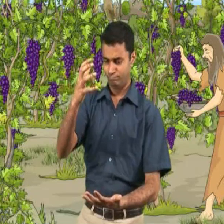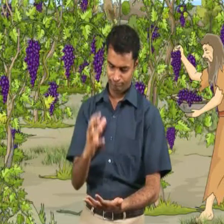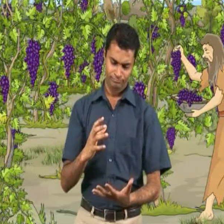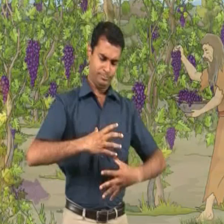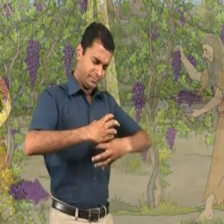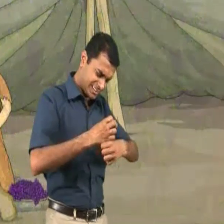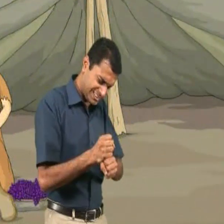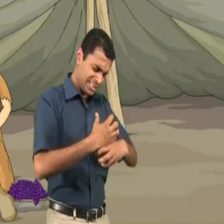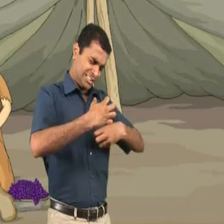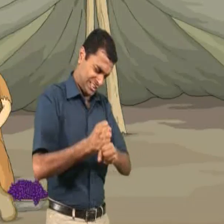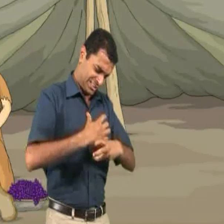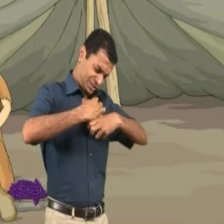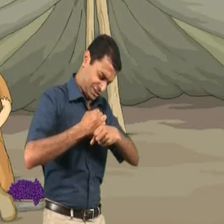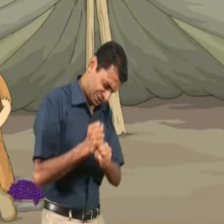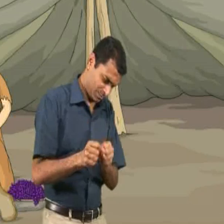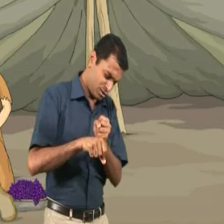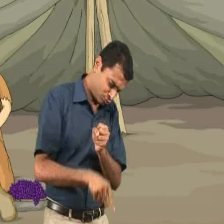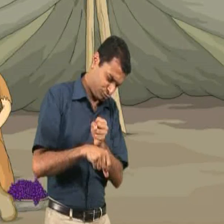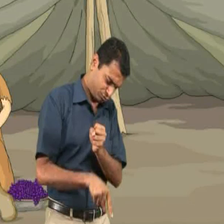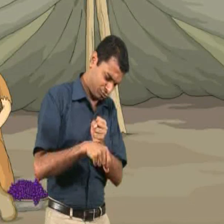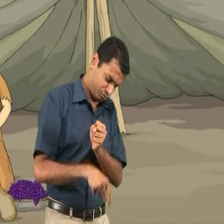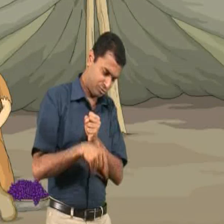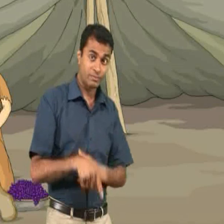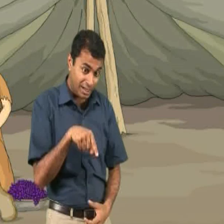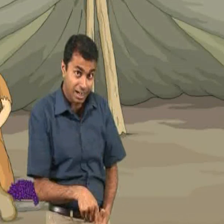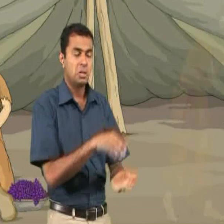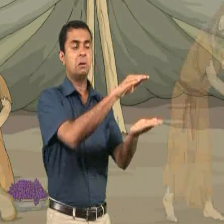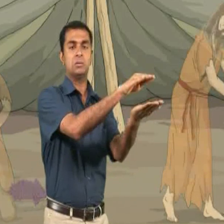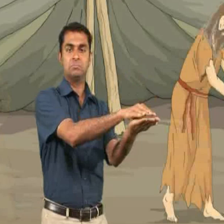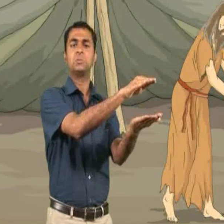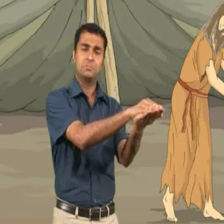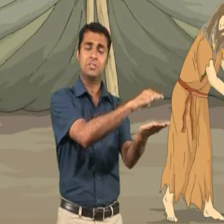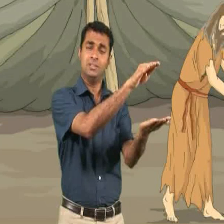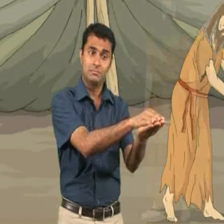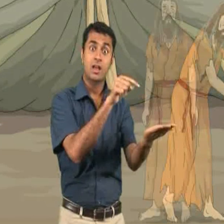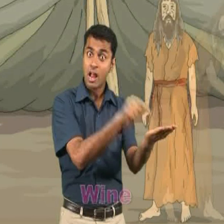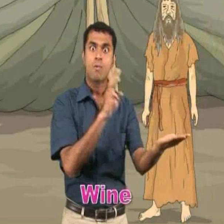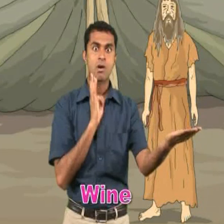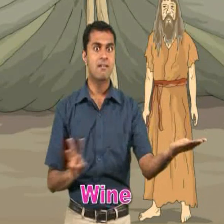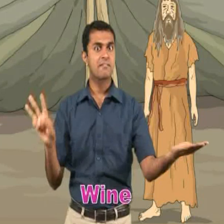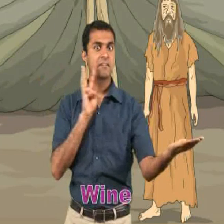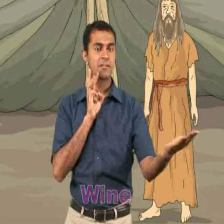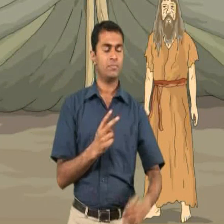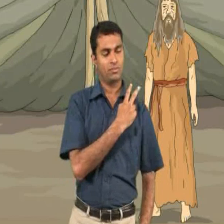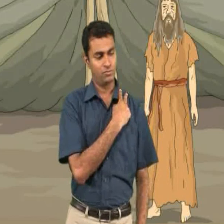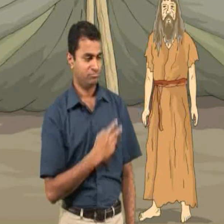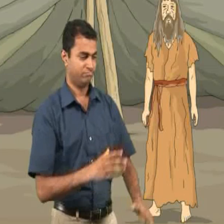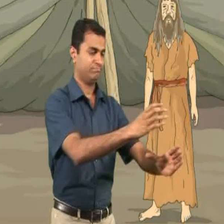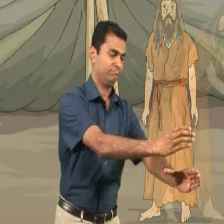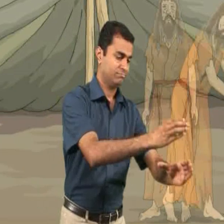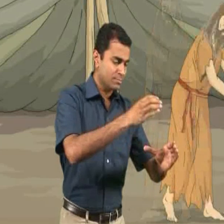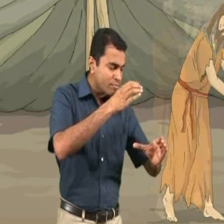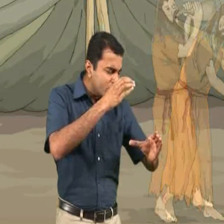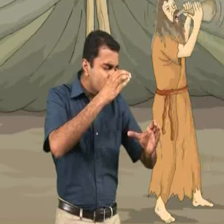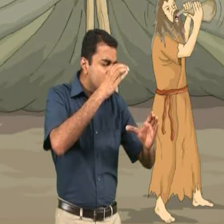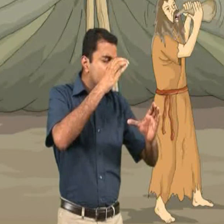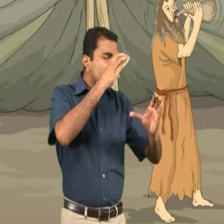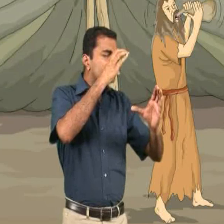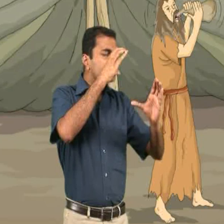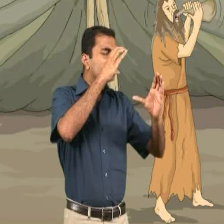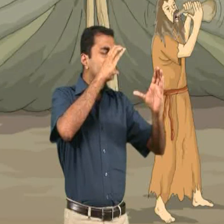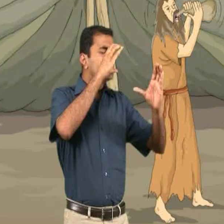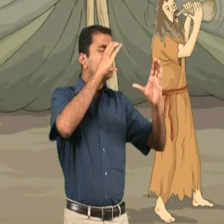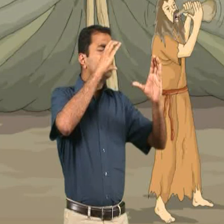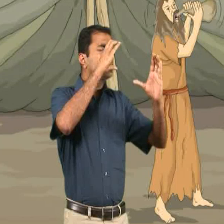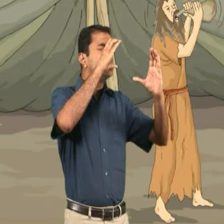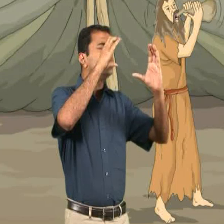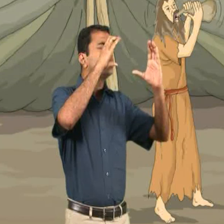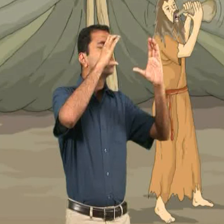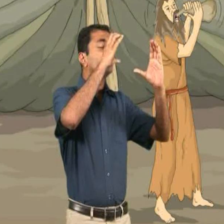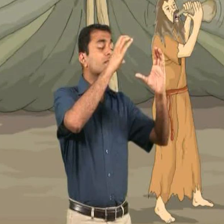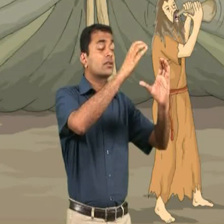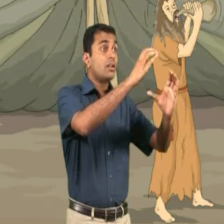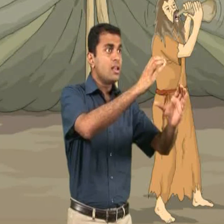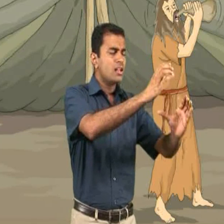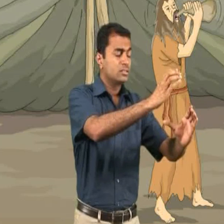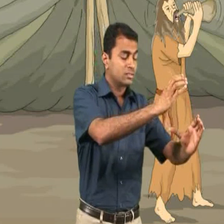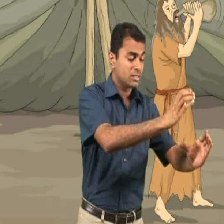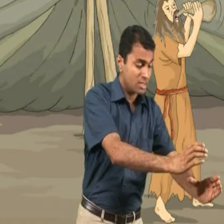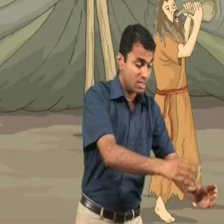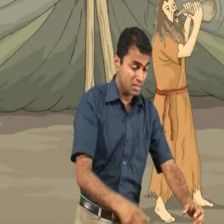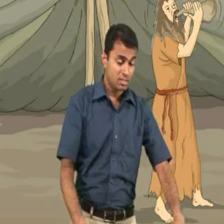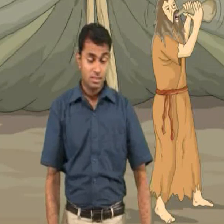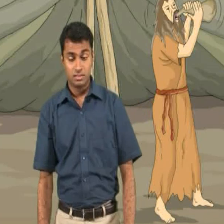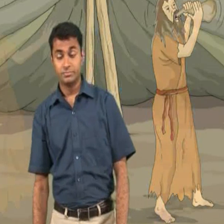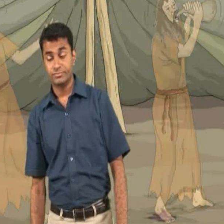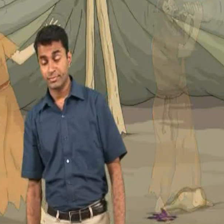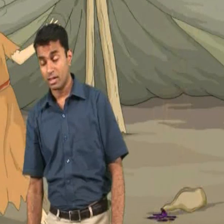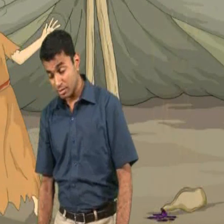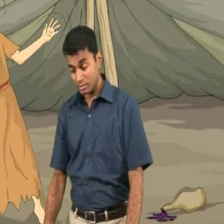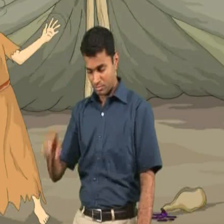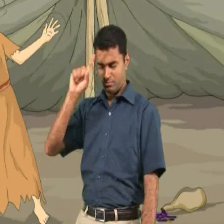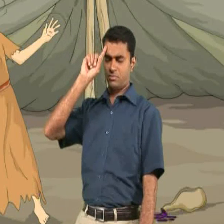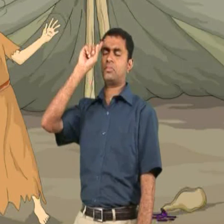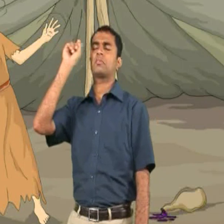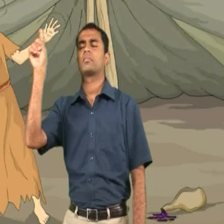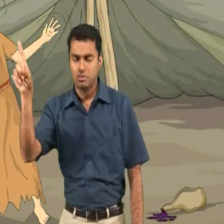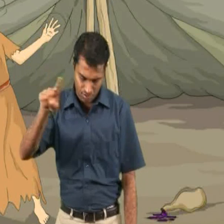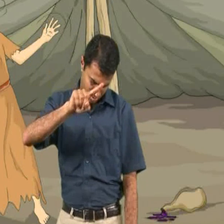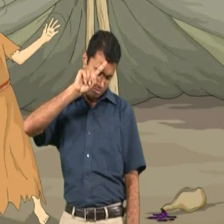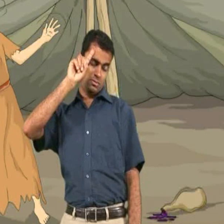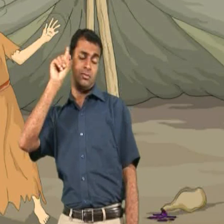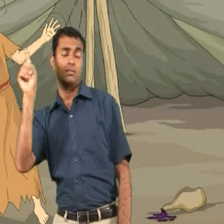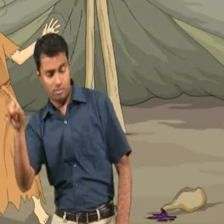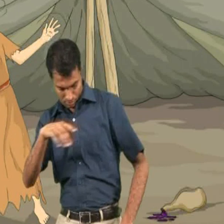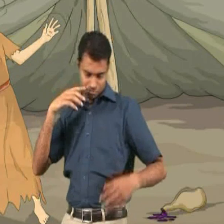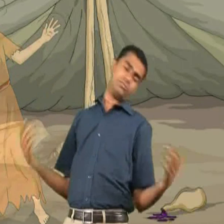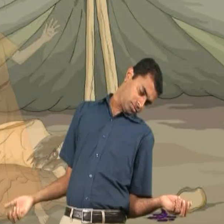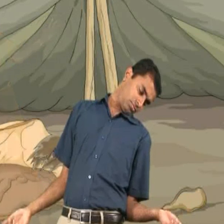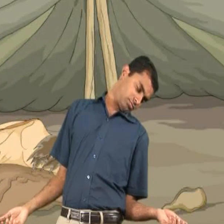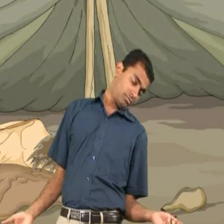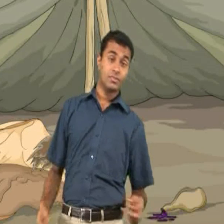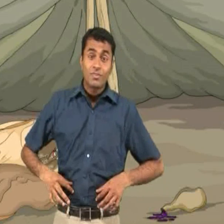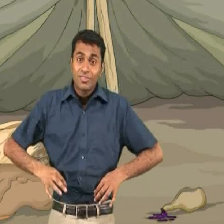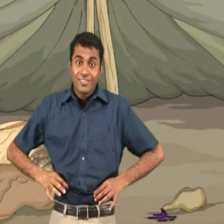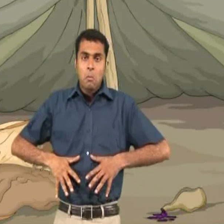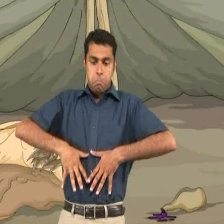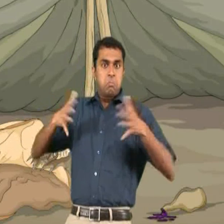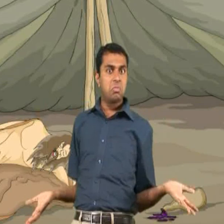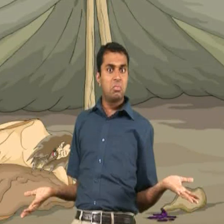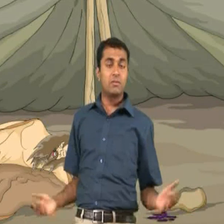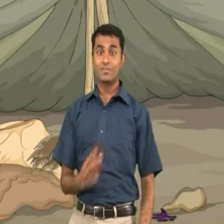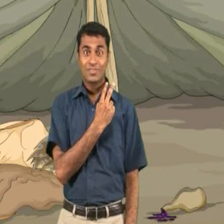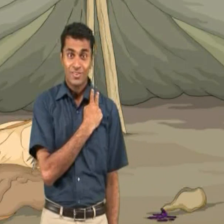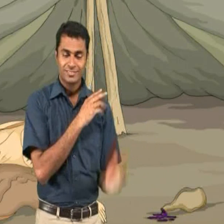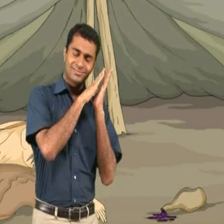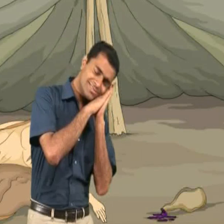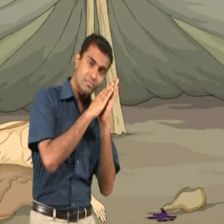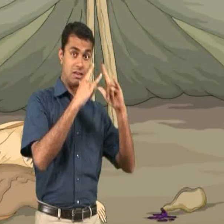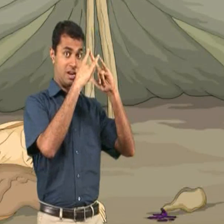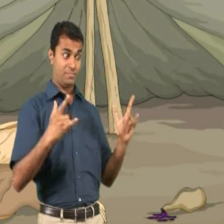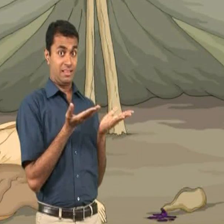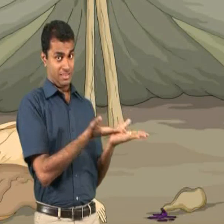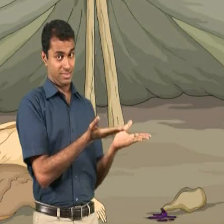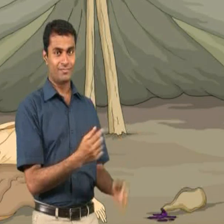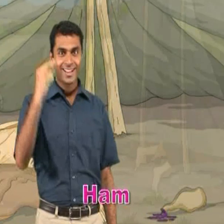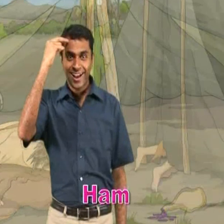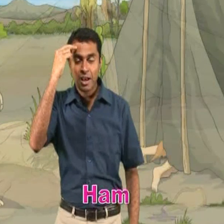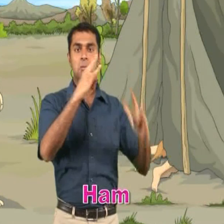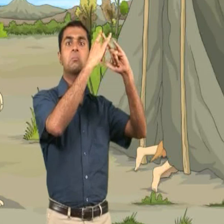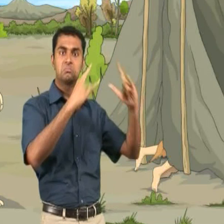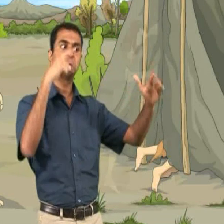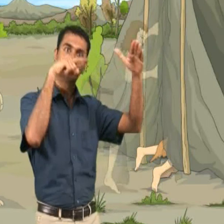But when he drank some of its wine, he became drunk and uncovered himself inside his tent.